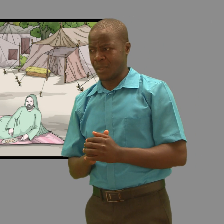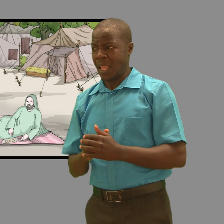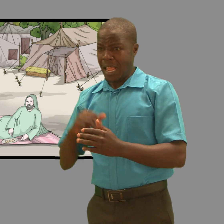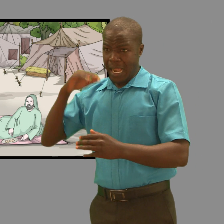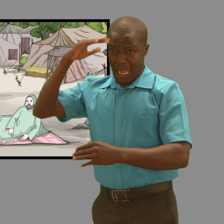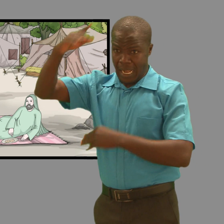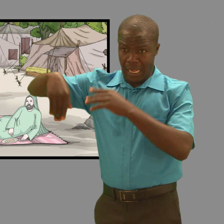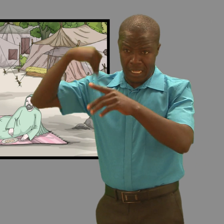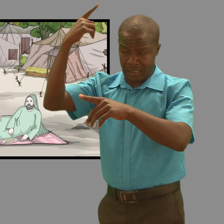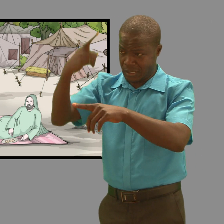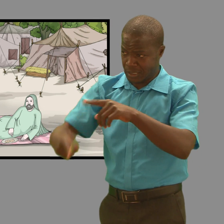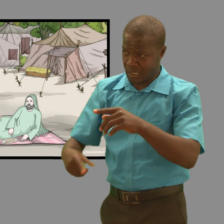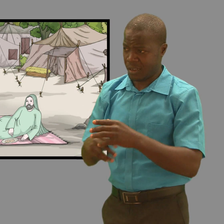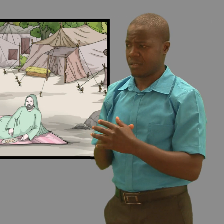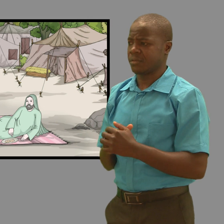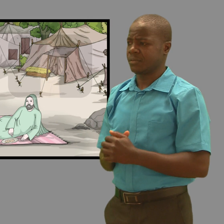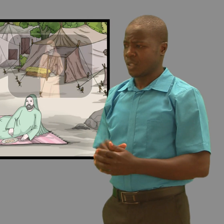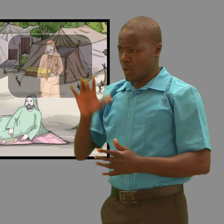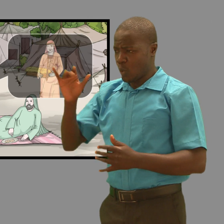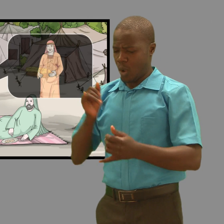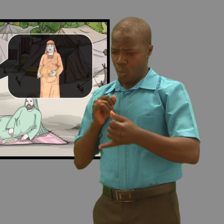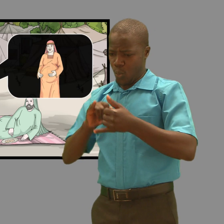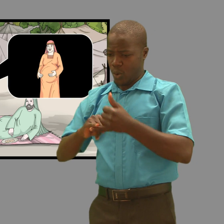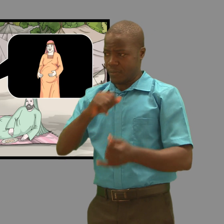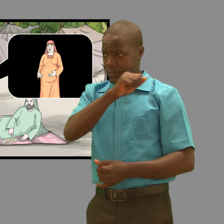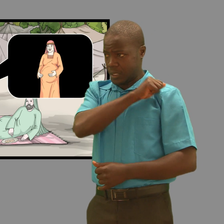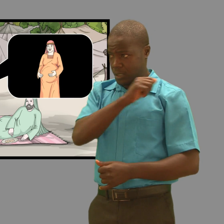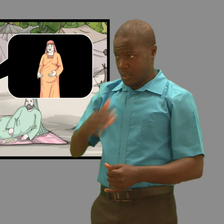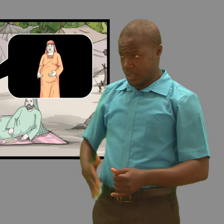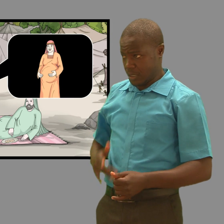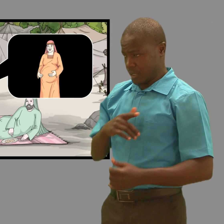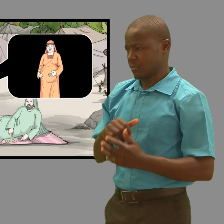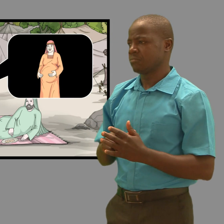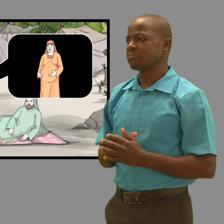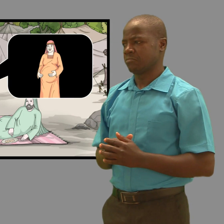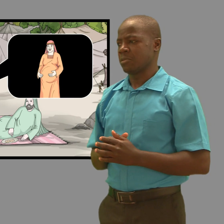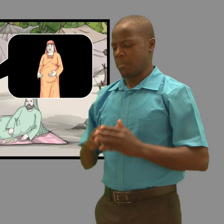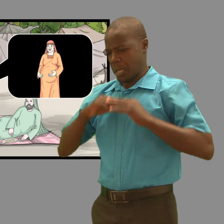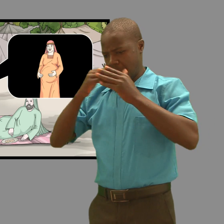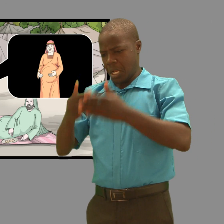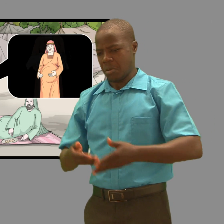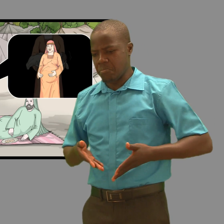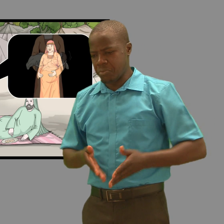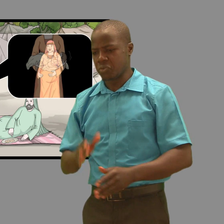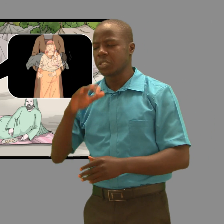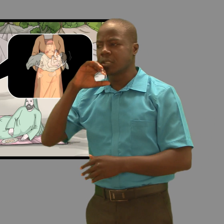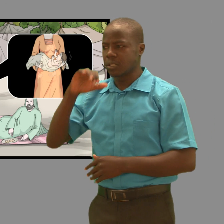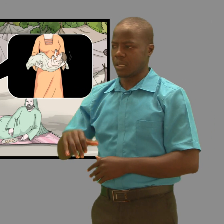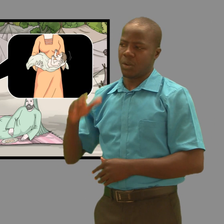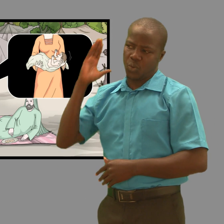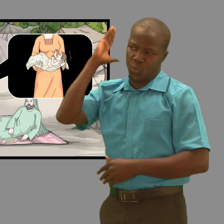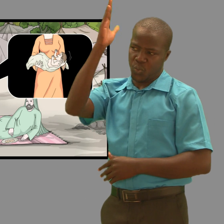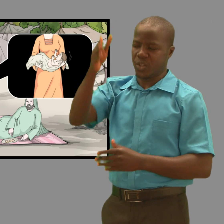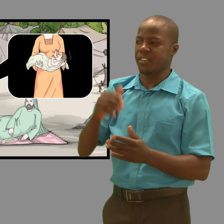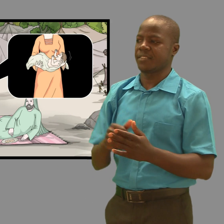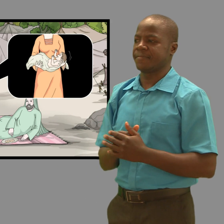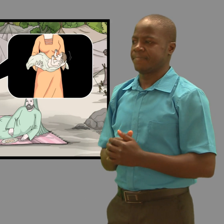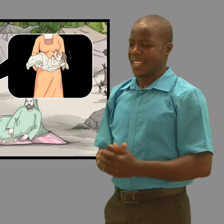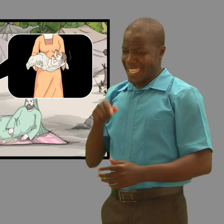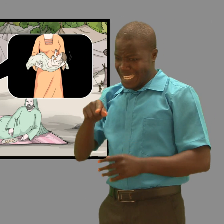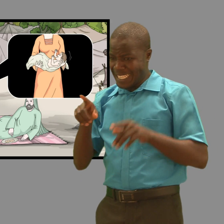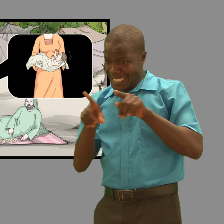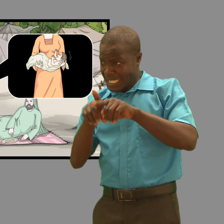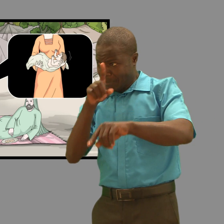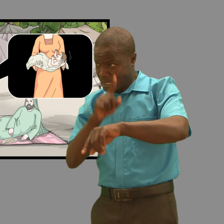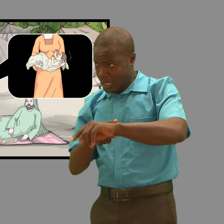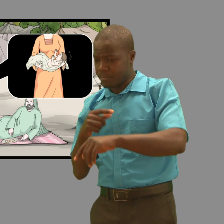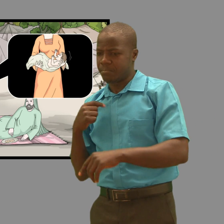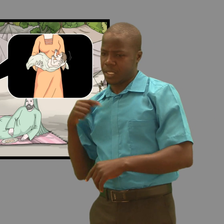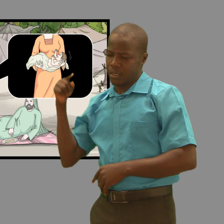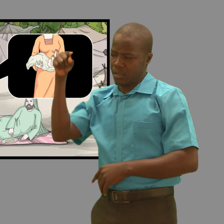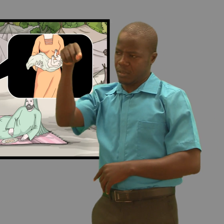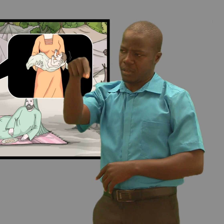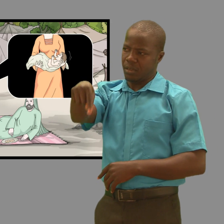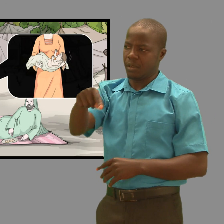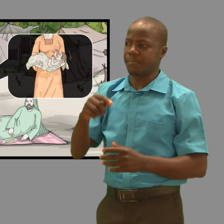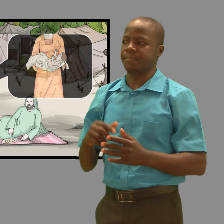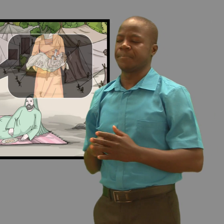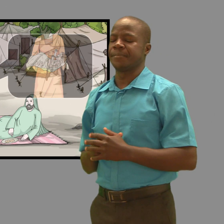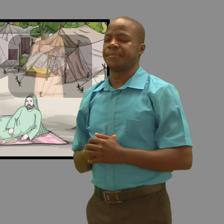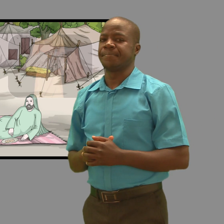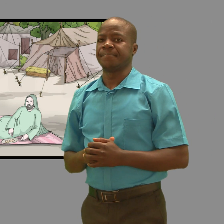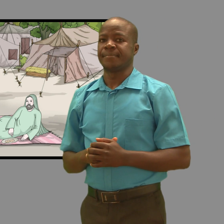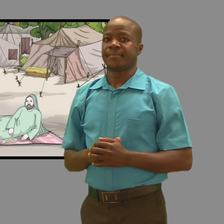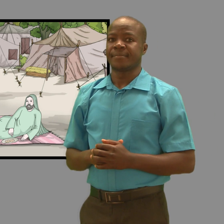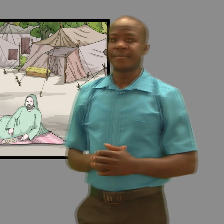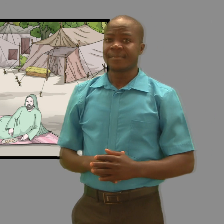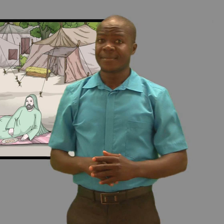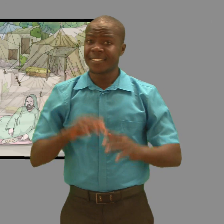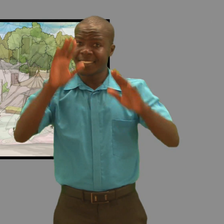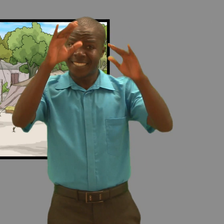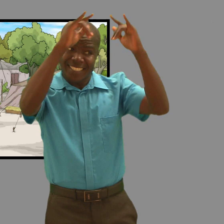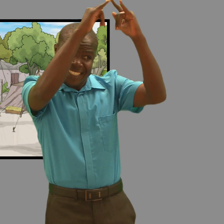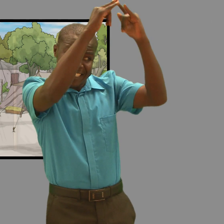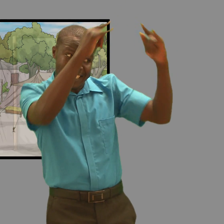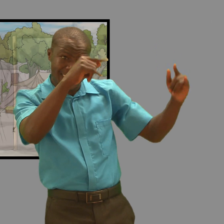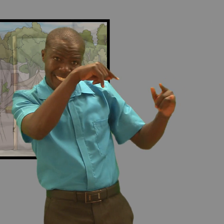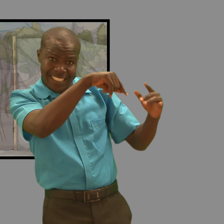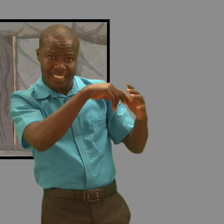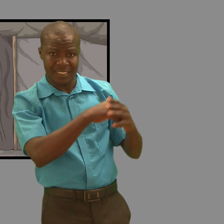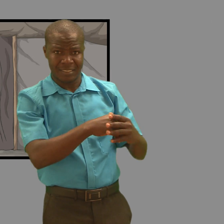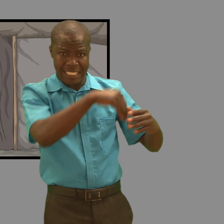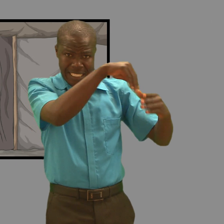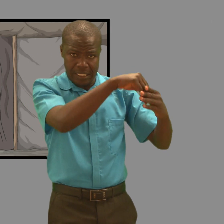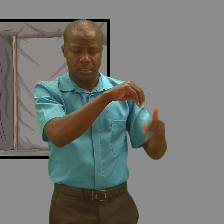Then the LORD said, “I will surely return to you at this time next year, and your wife Sarah will have a son!”